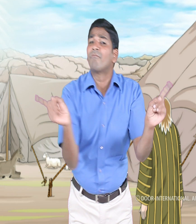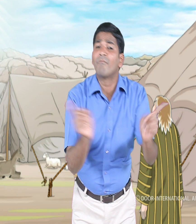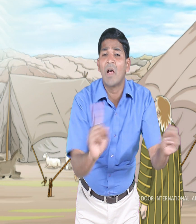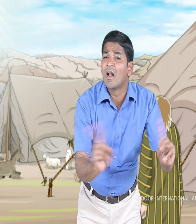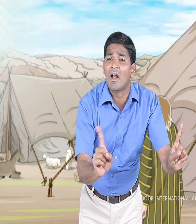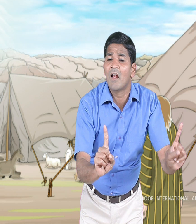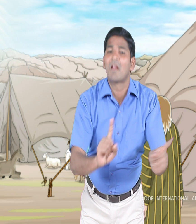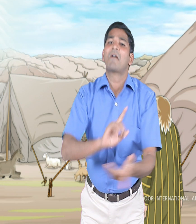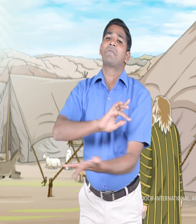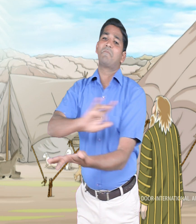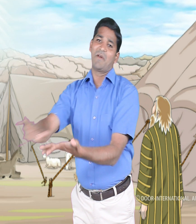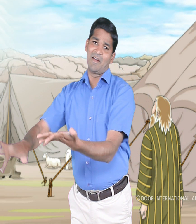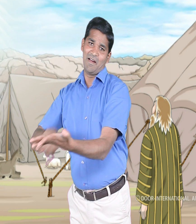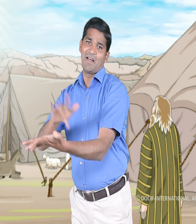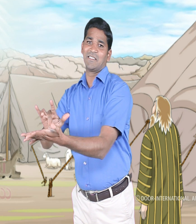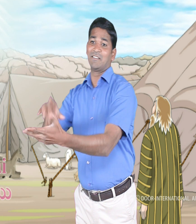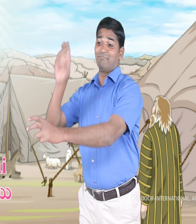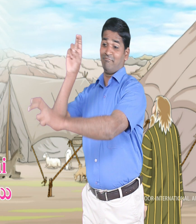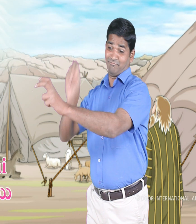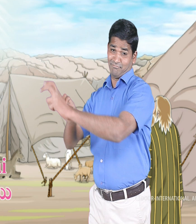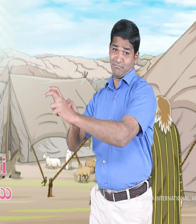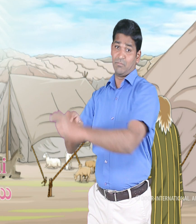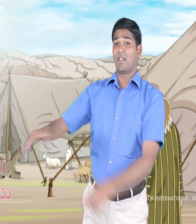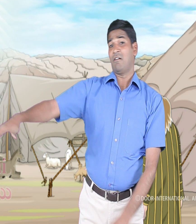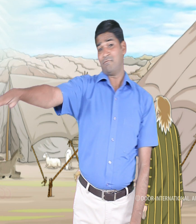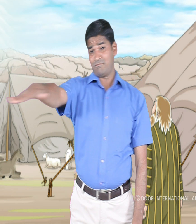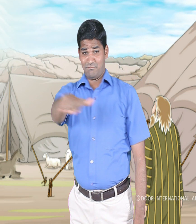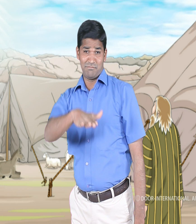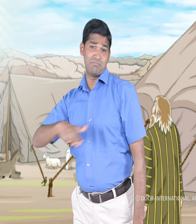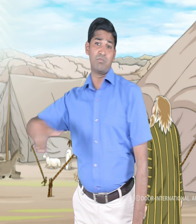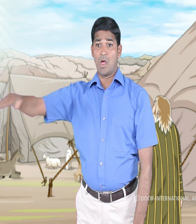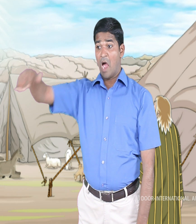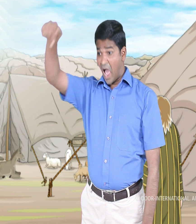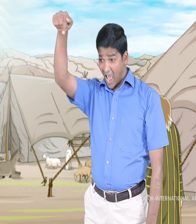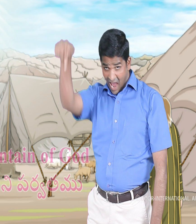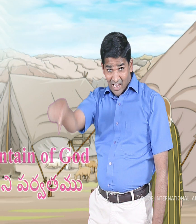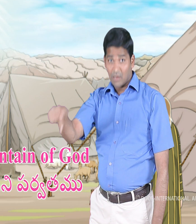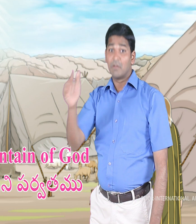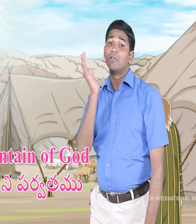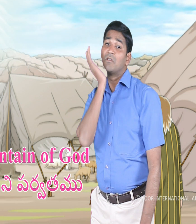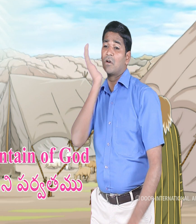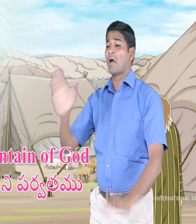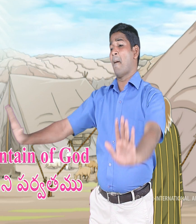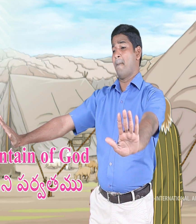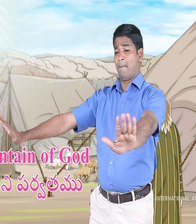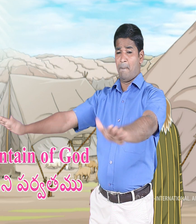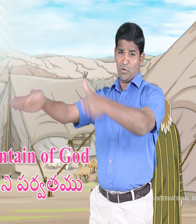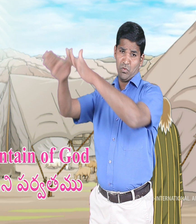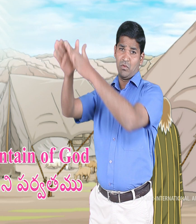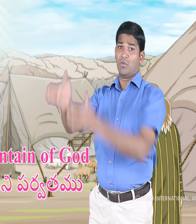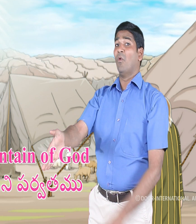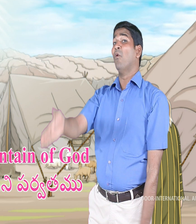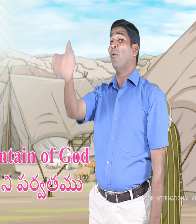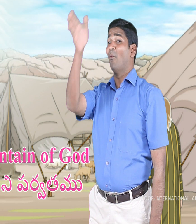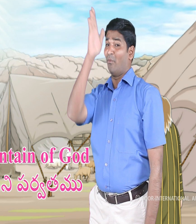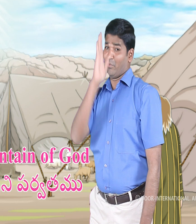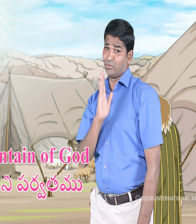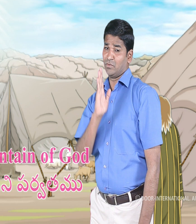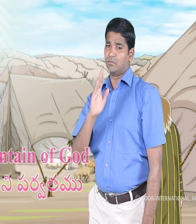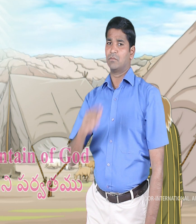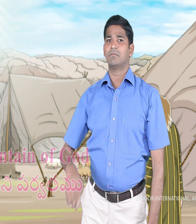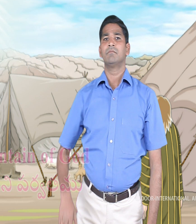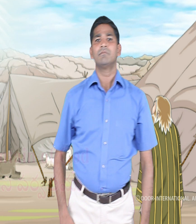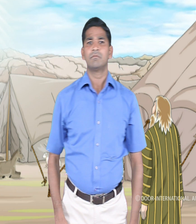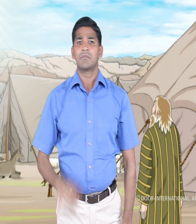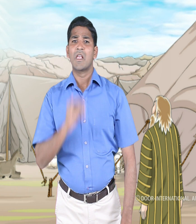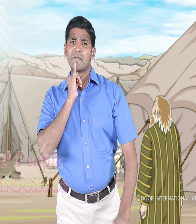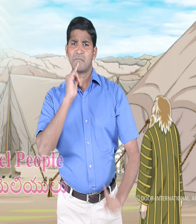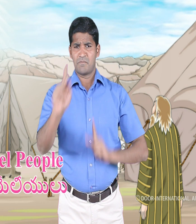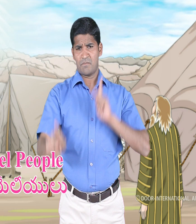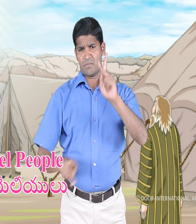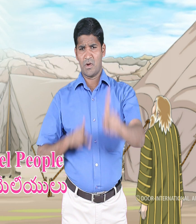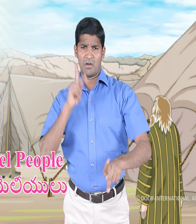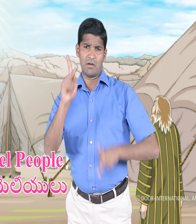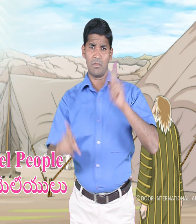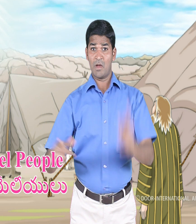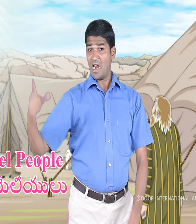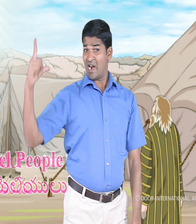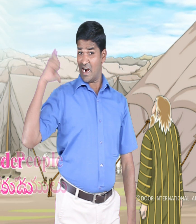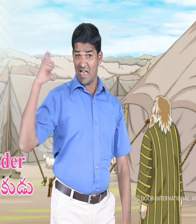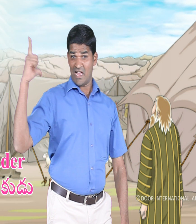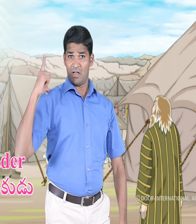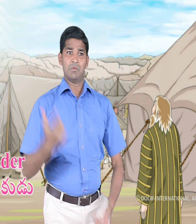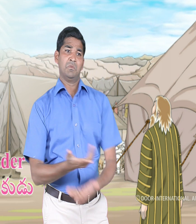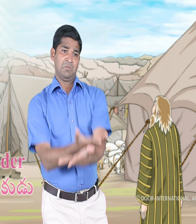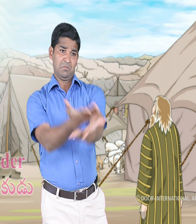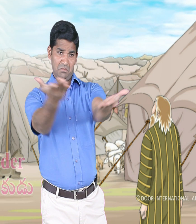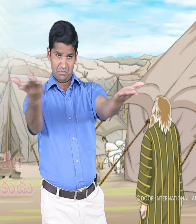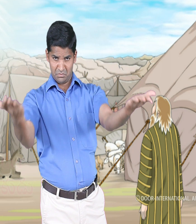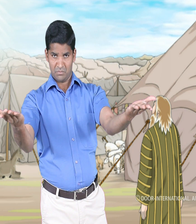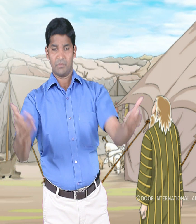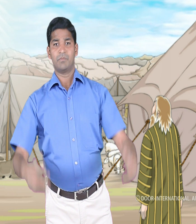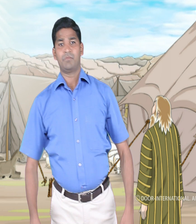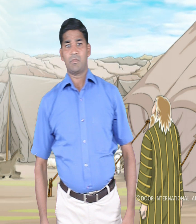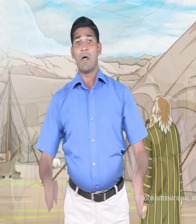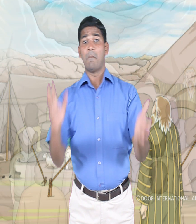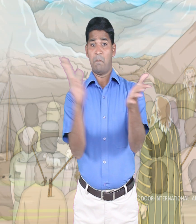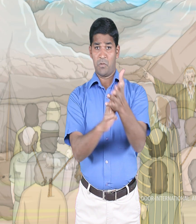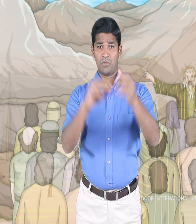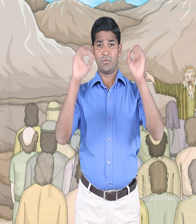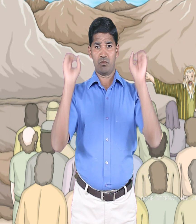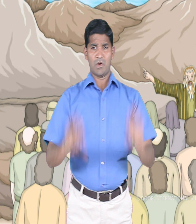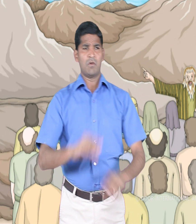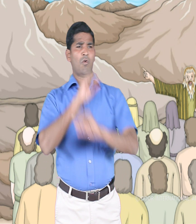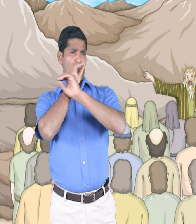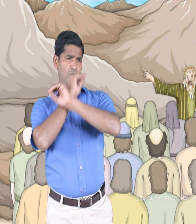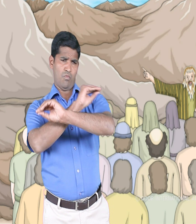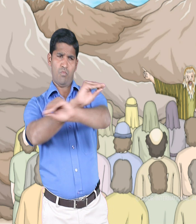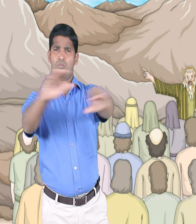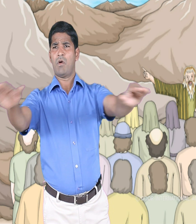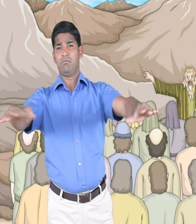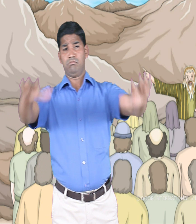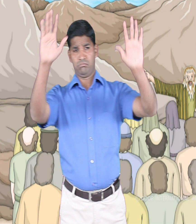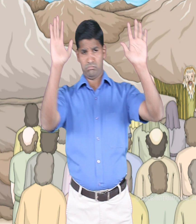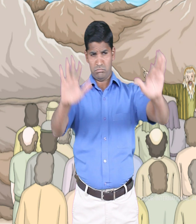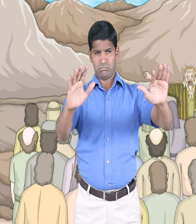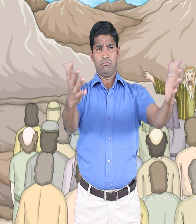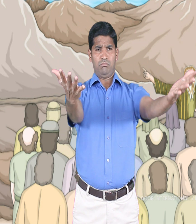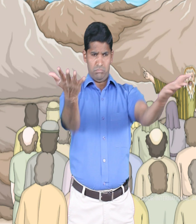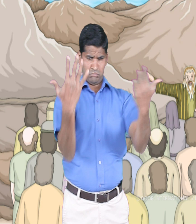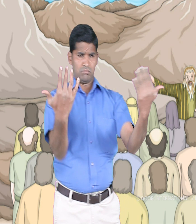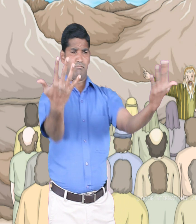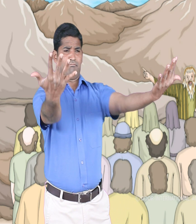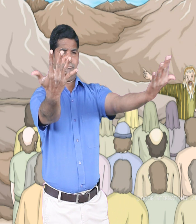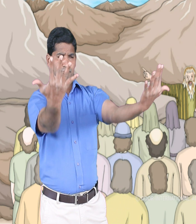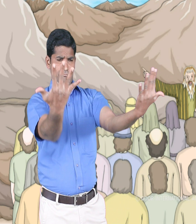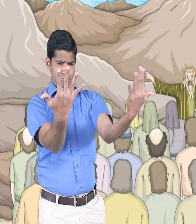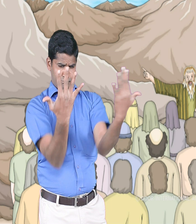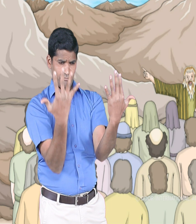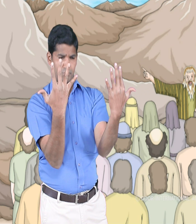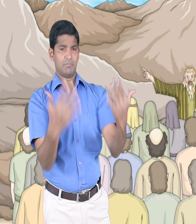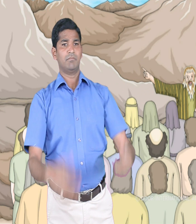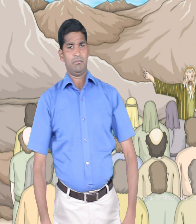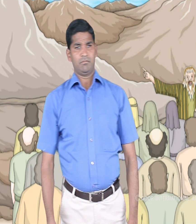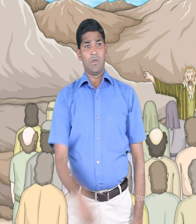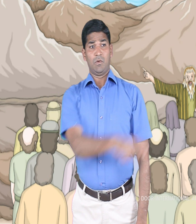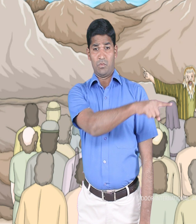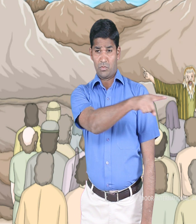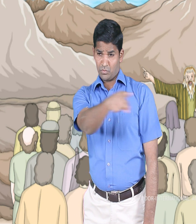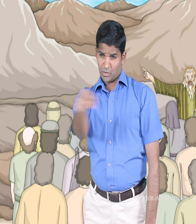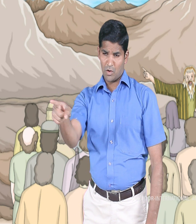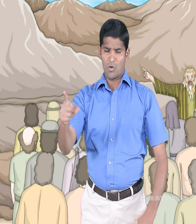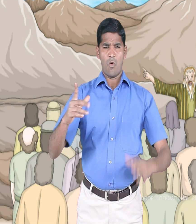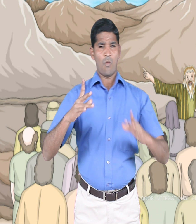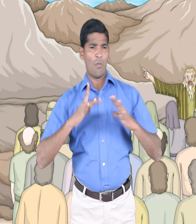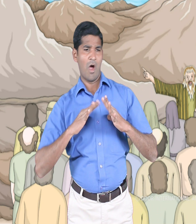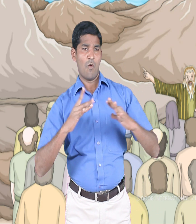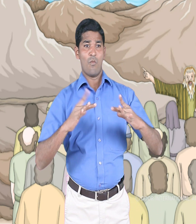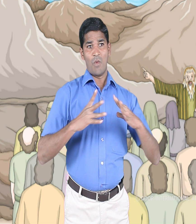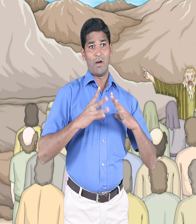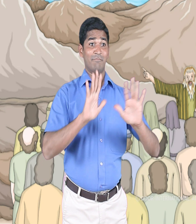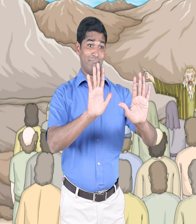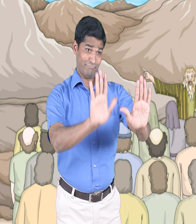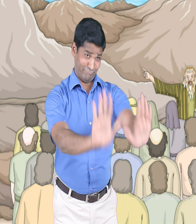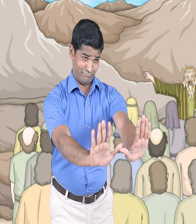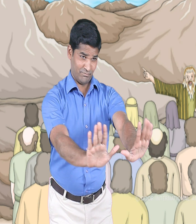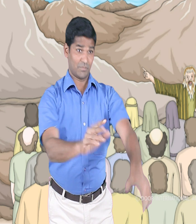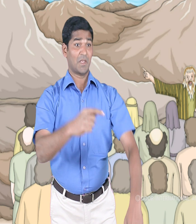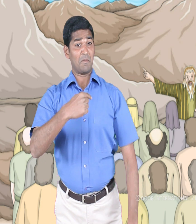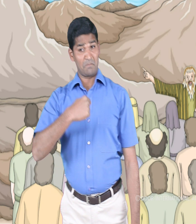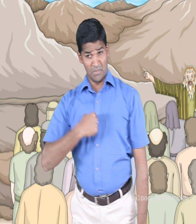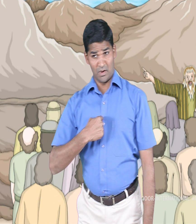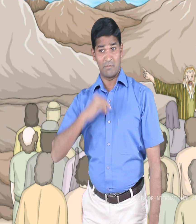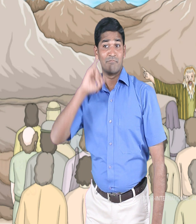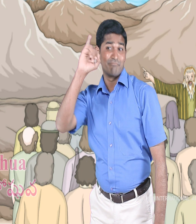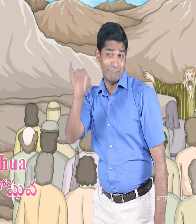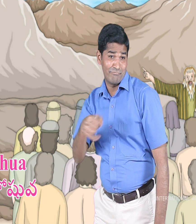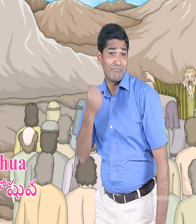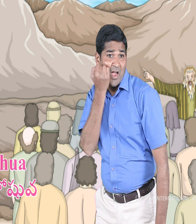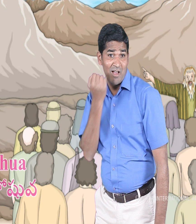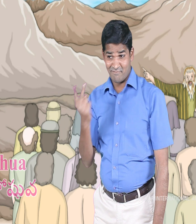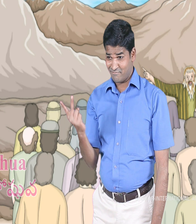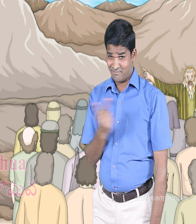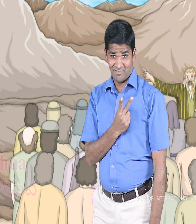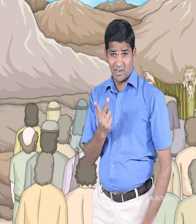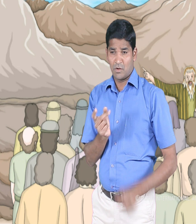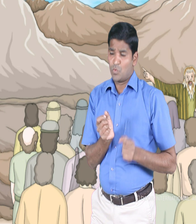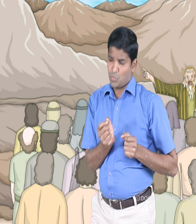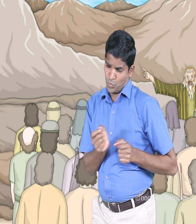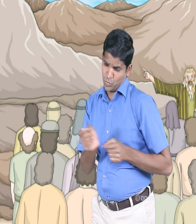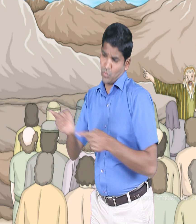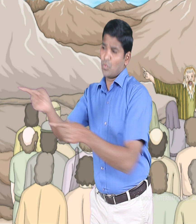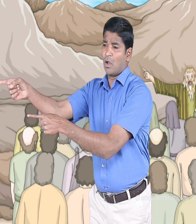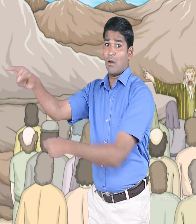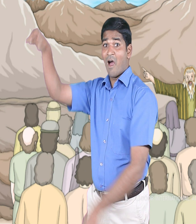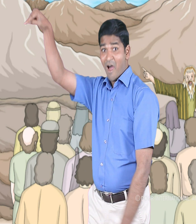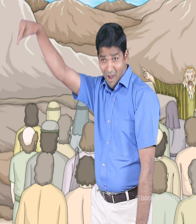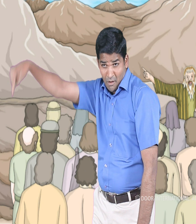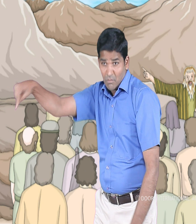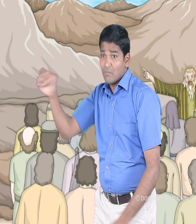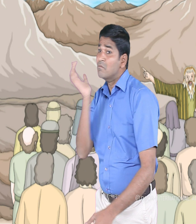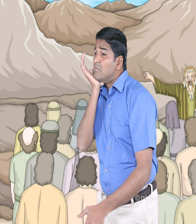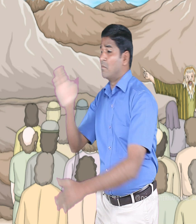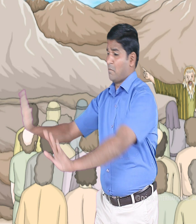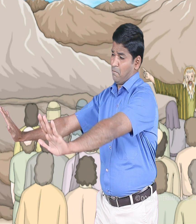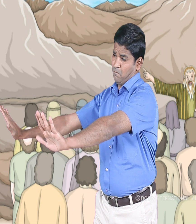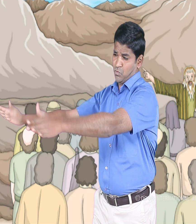So Moses set out with Joshua his attendant and went up on the mountain of God.